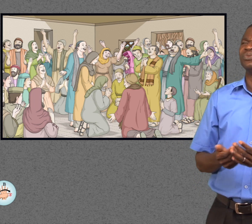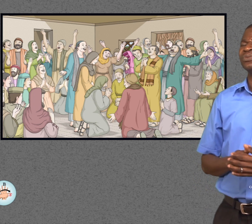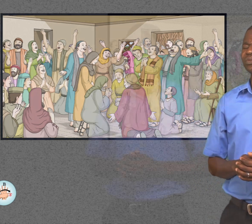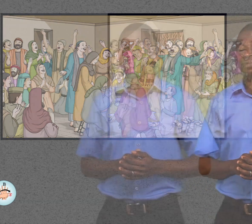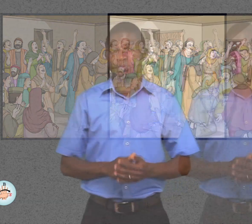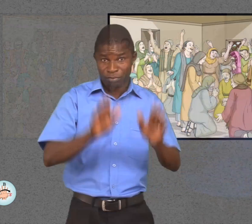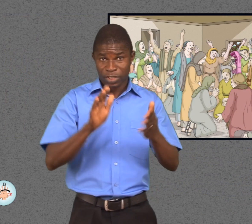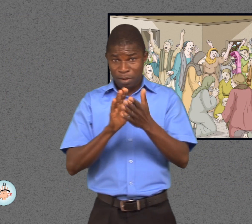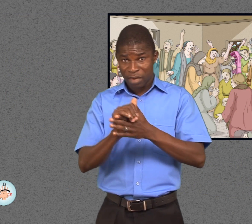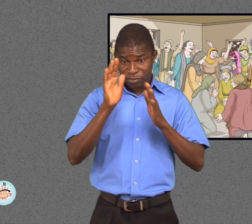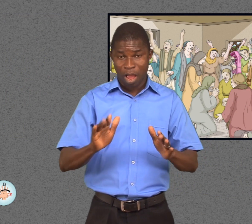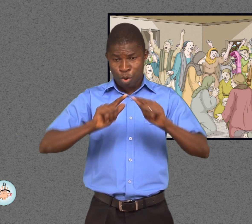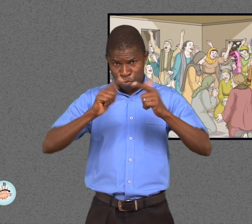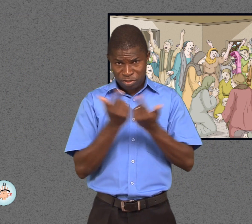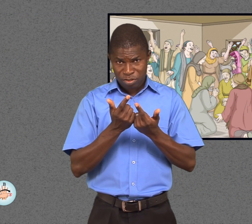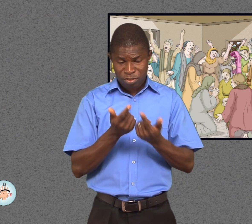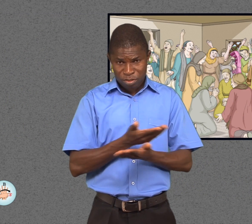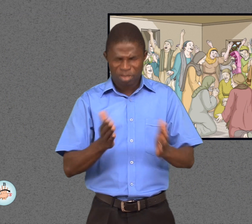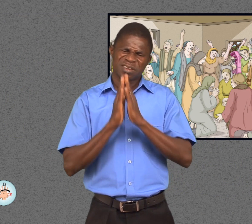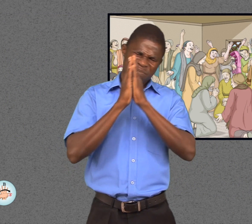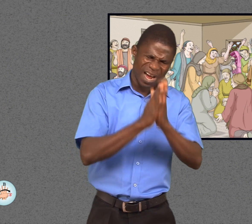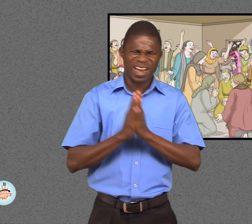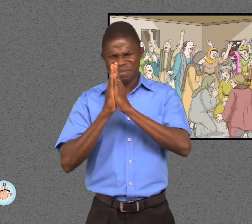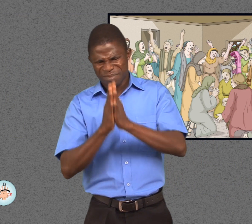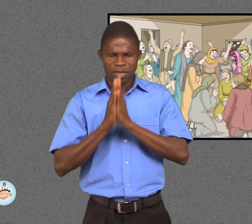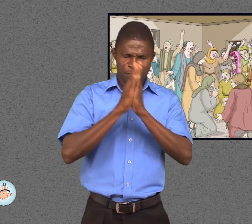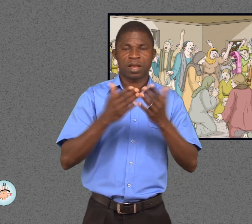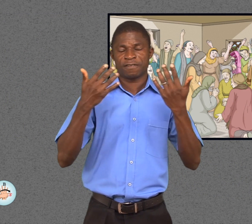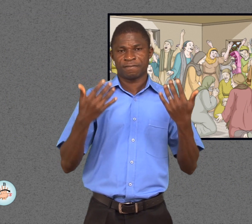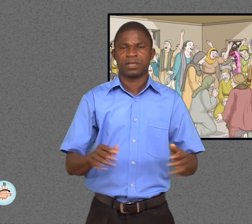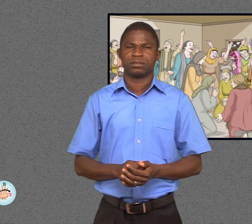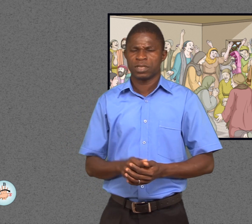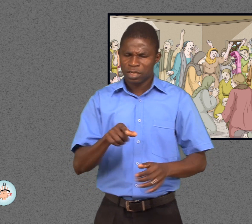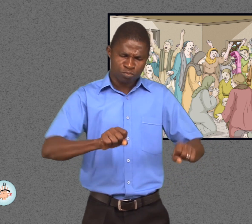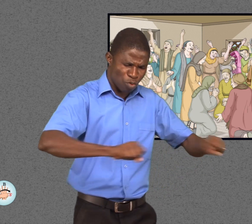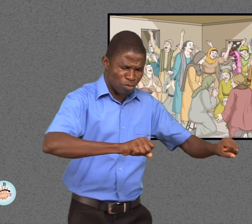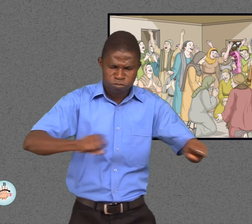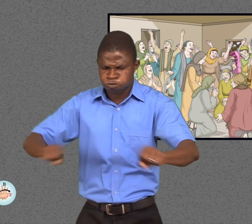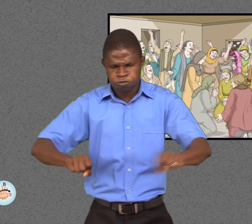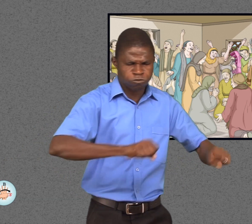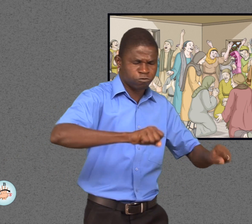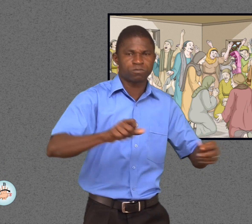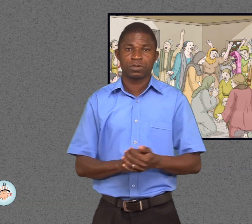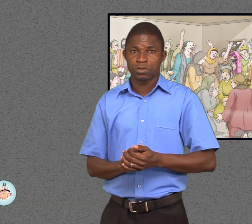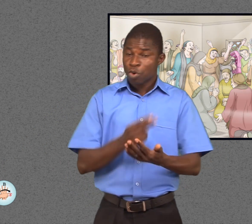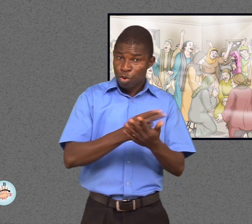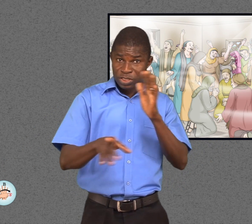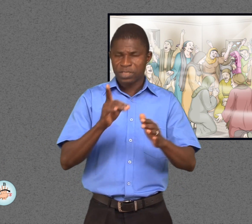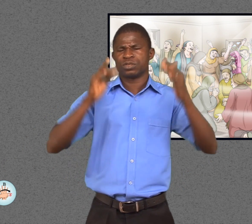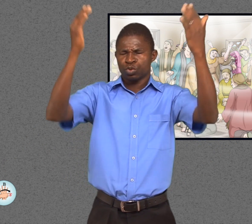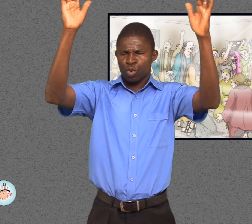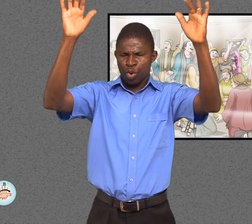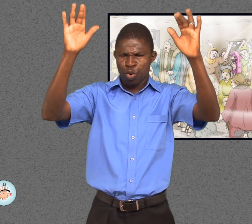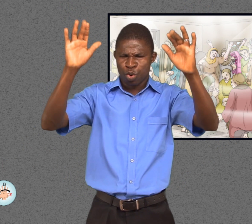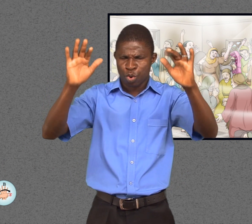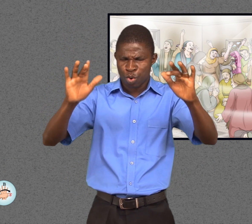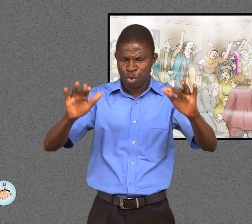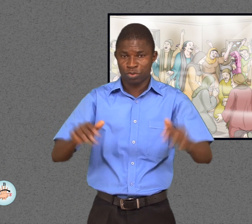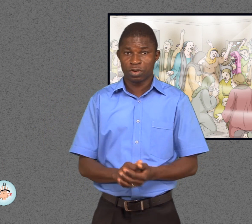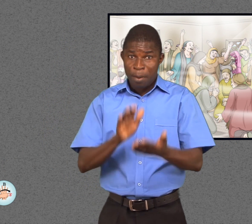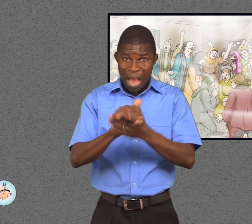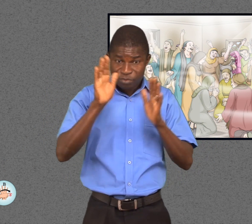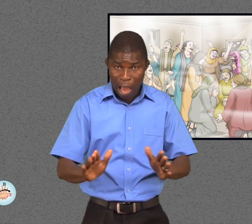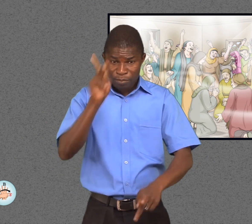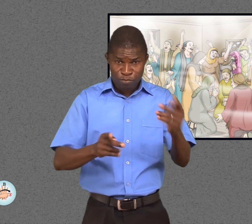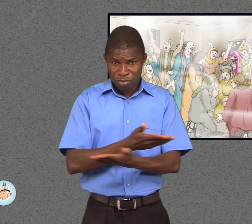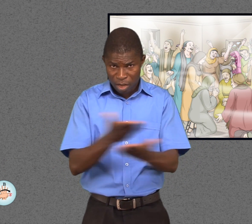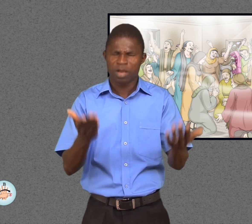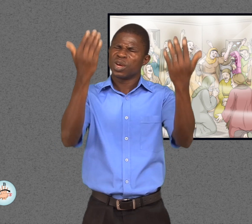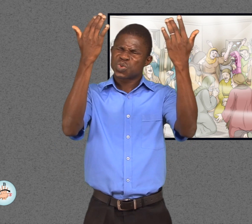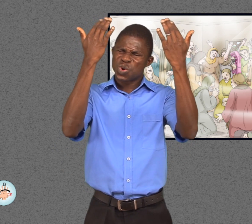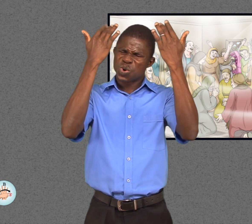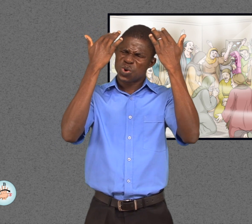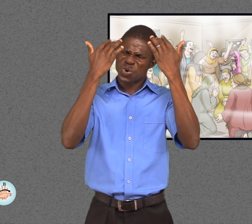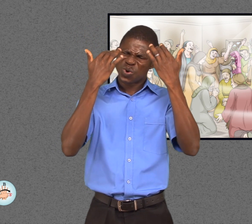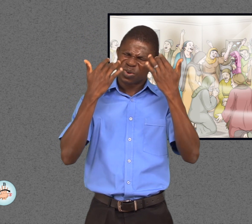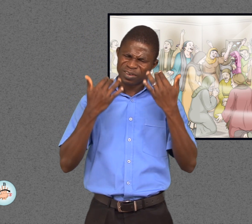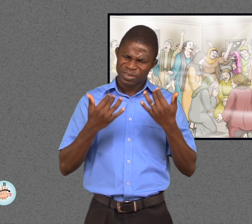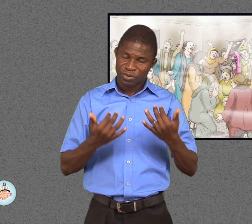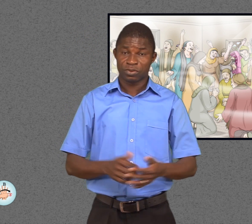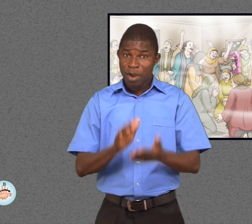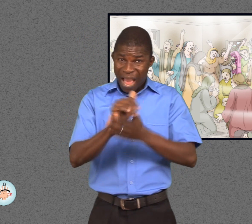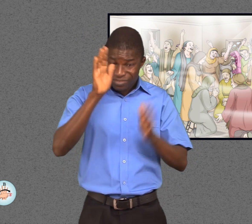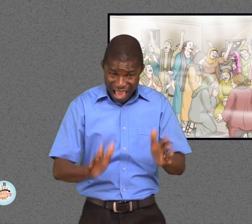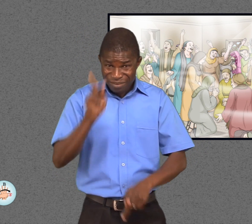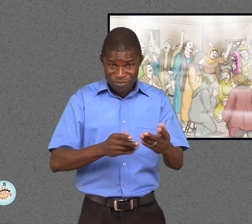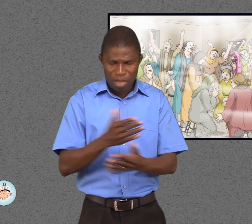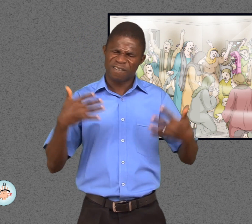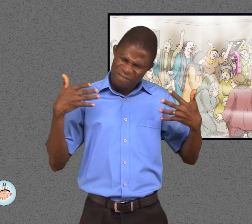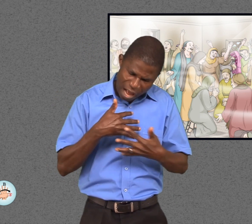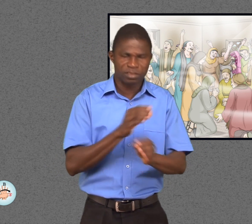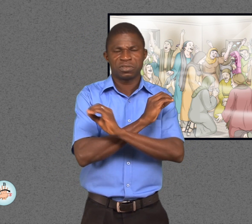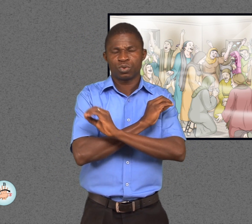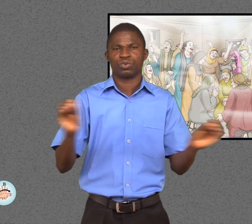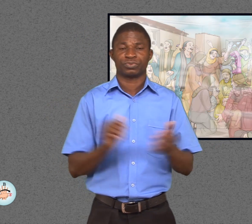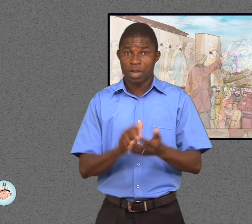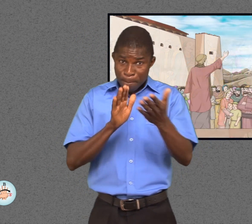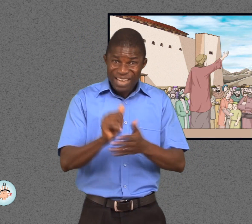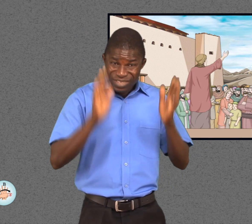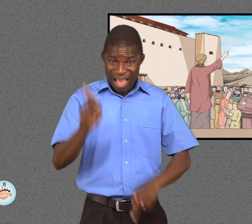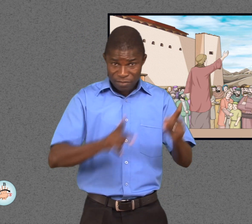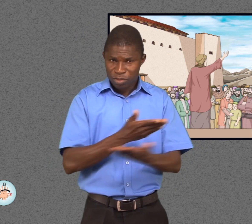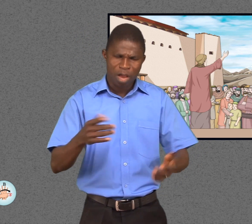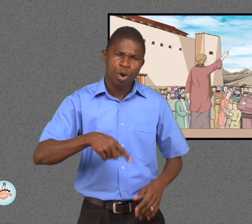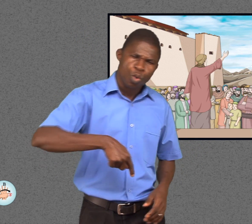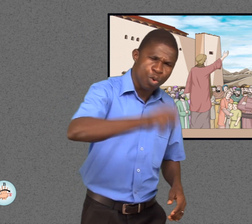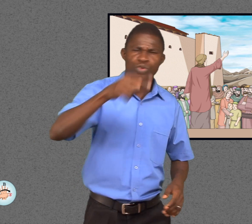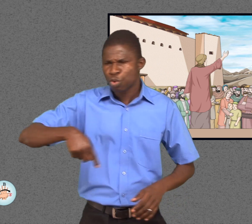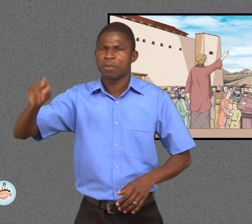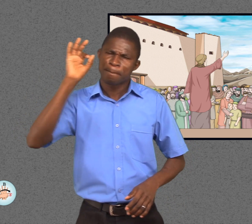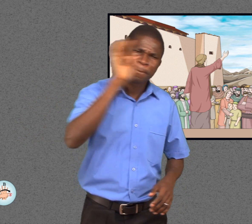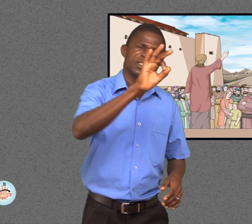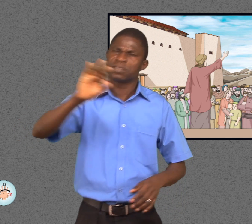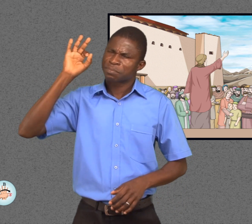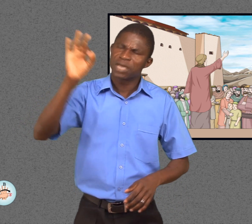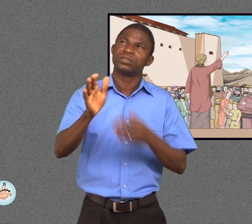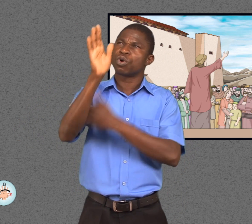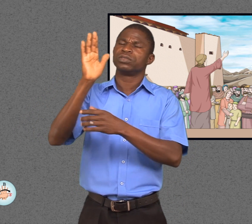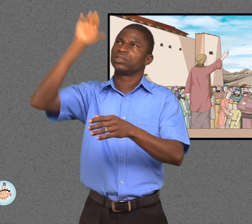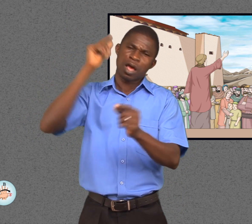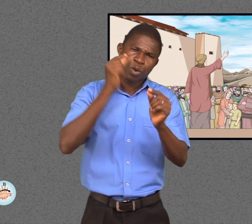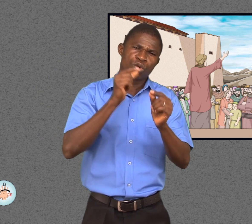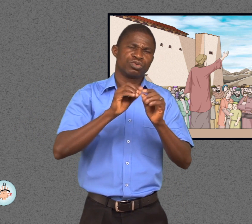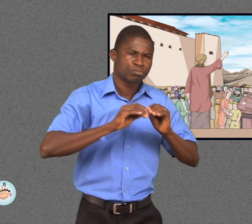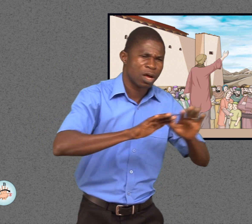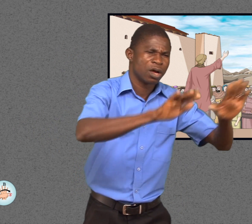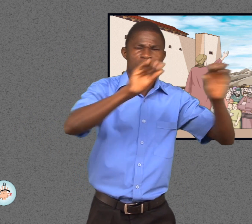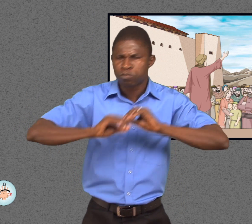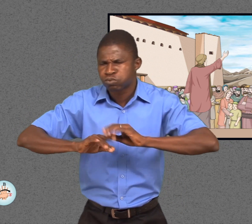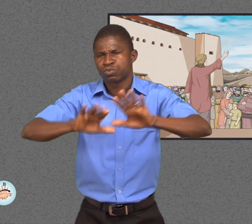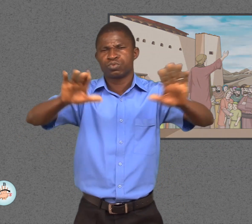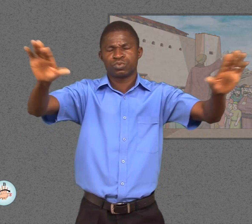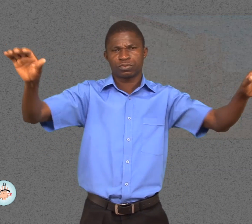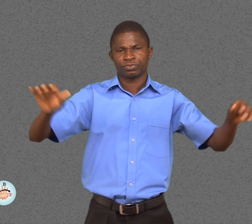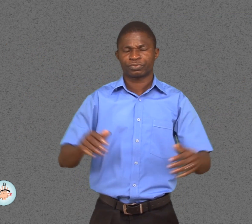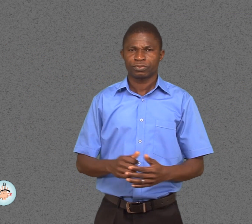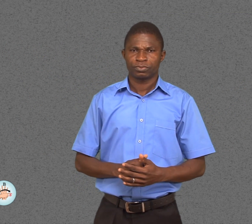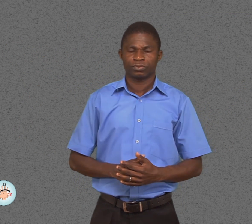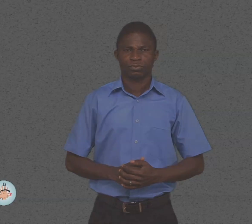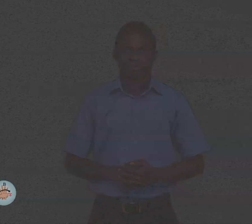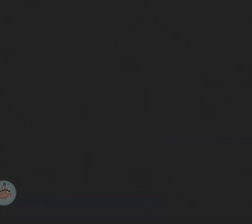After they had prayed, their meeting place was shaken, and they were all filled with the Holy Spirit and spoke the word of God boldly.